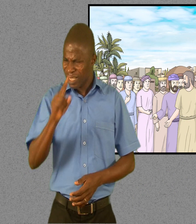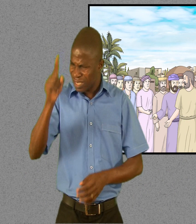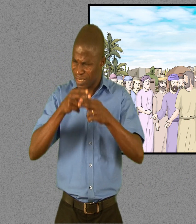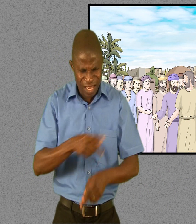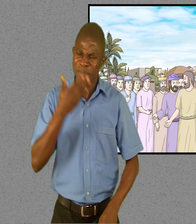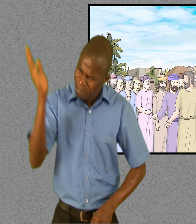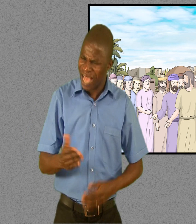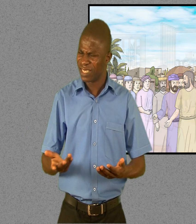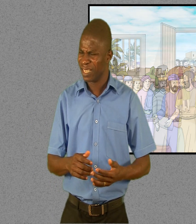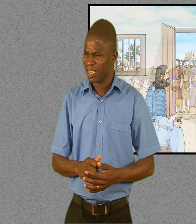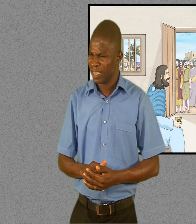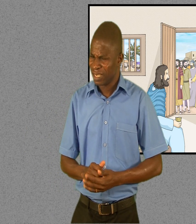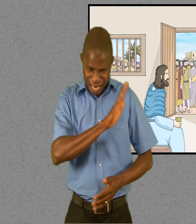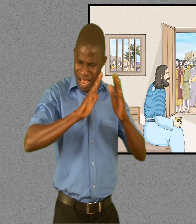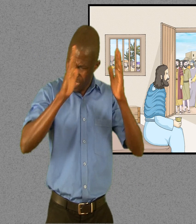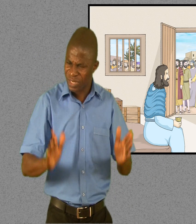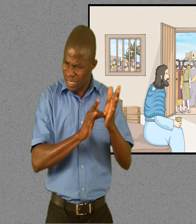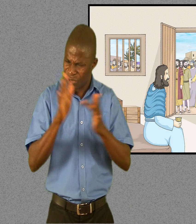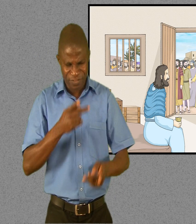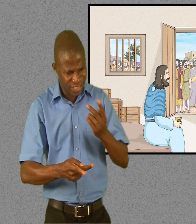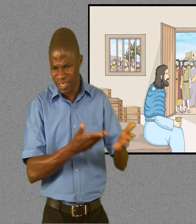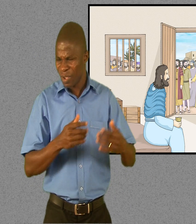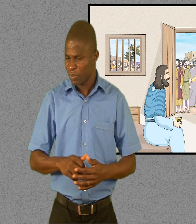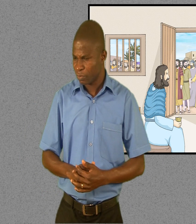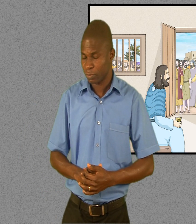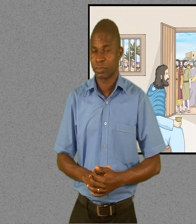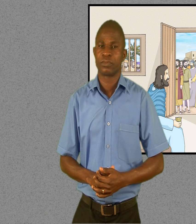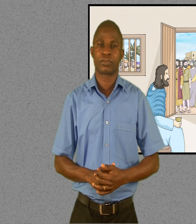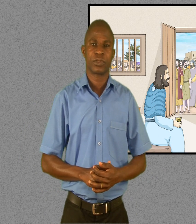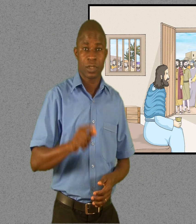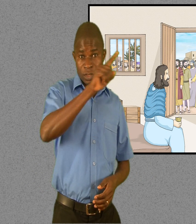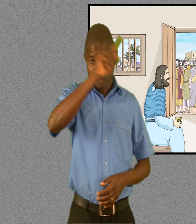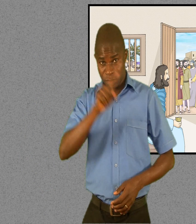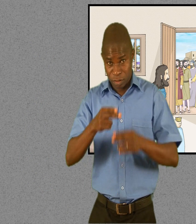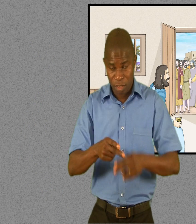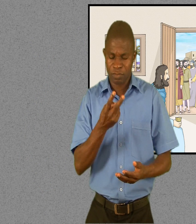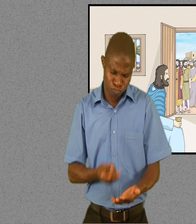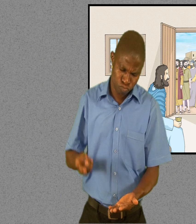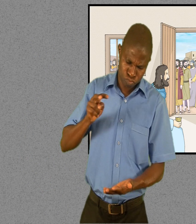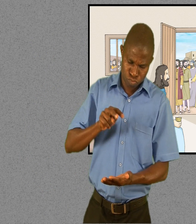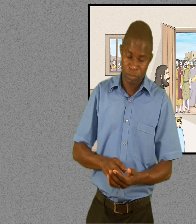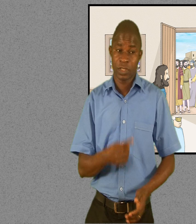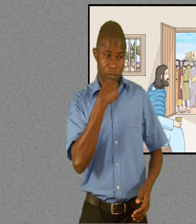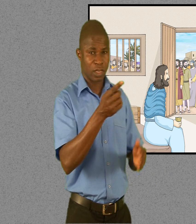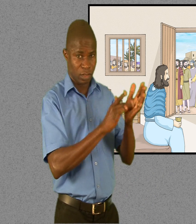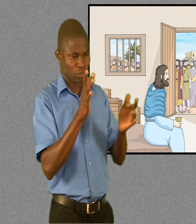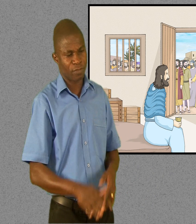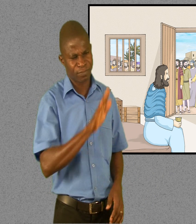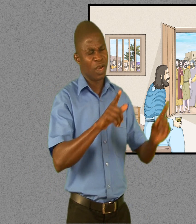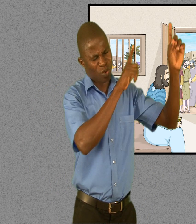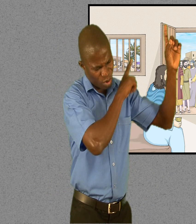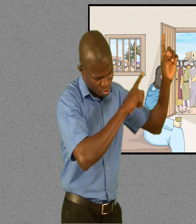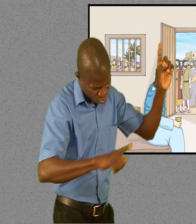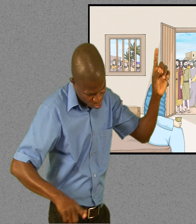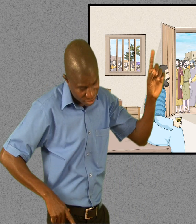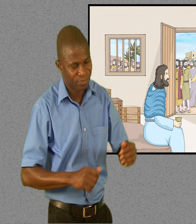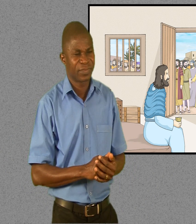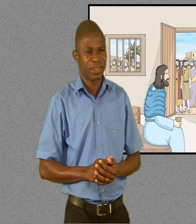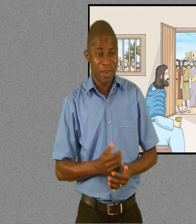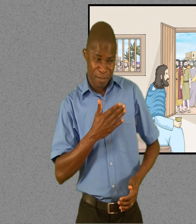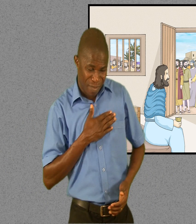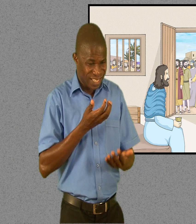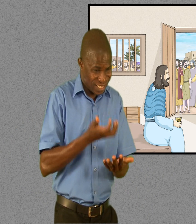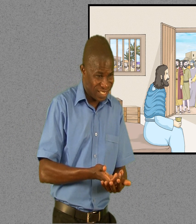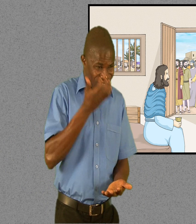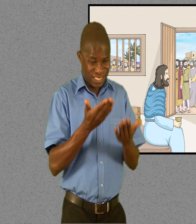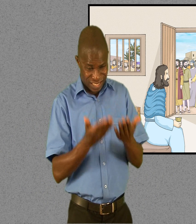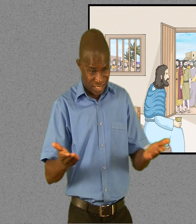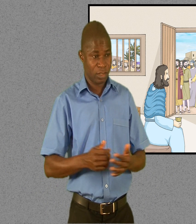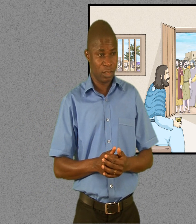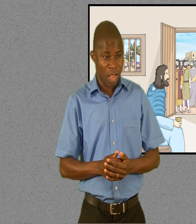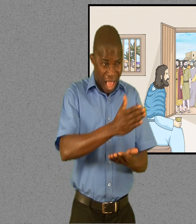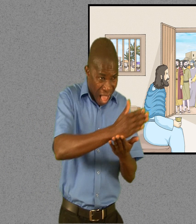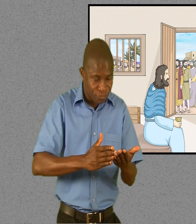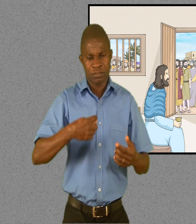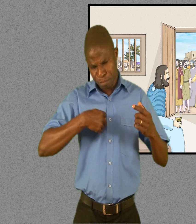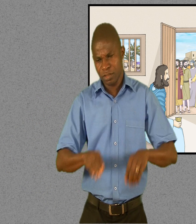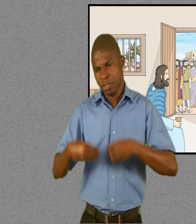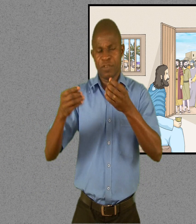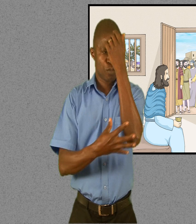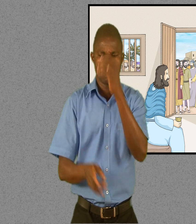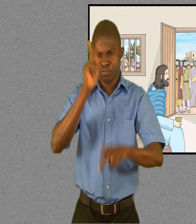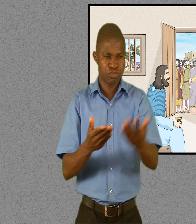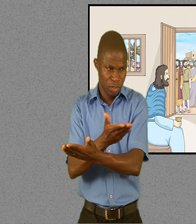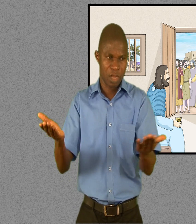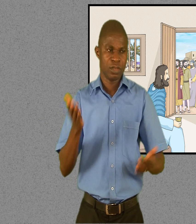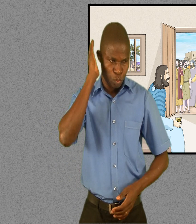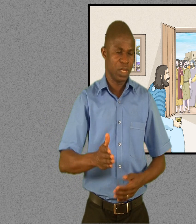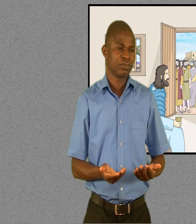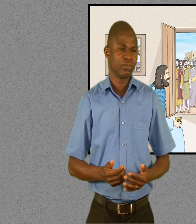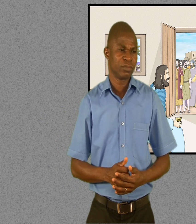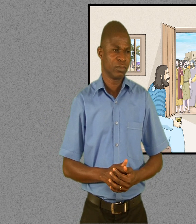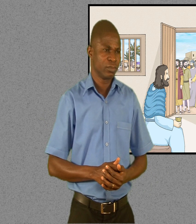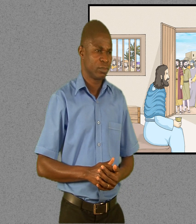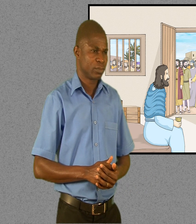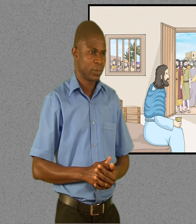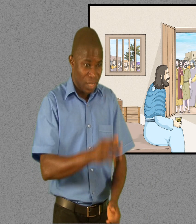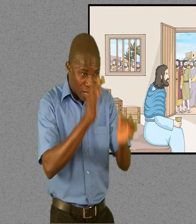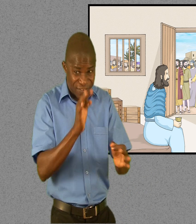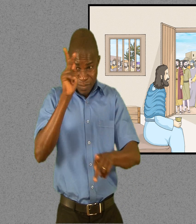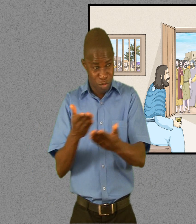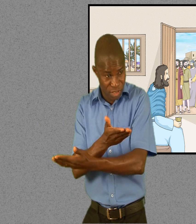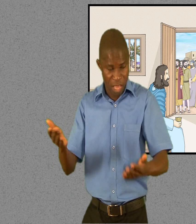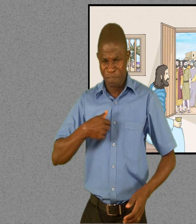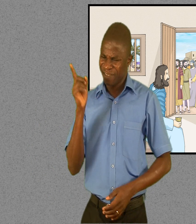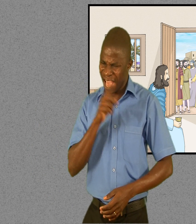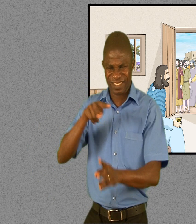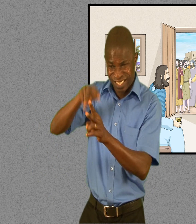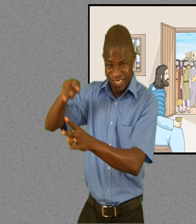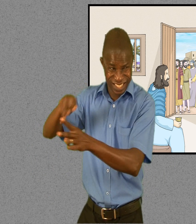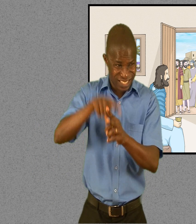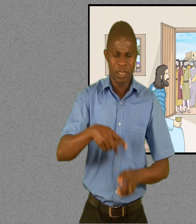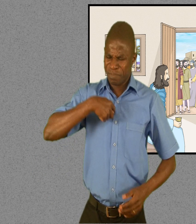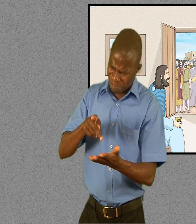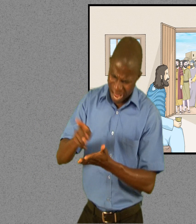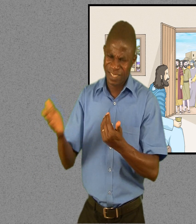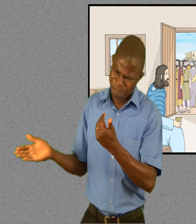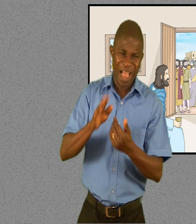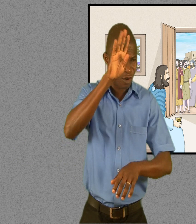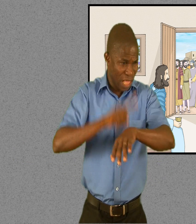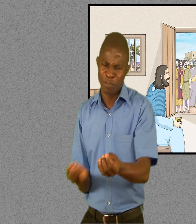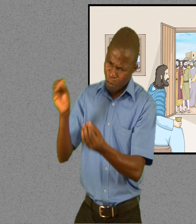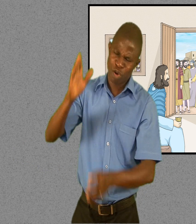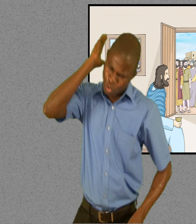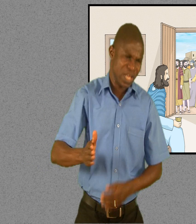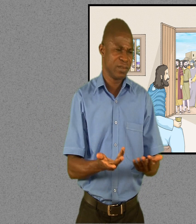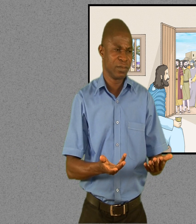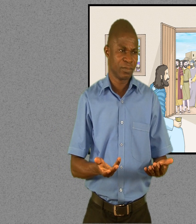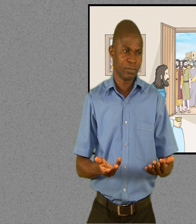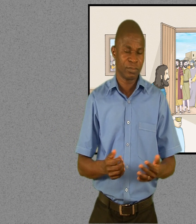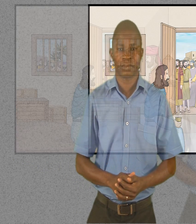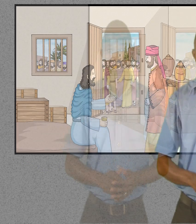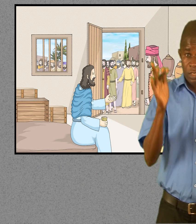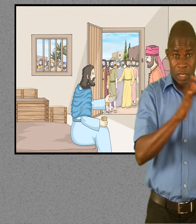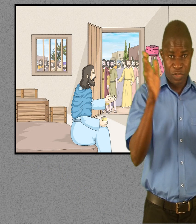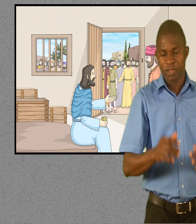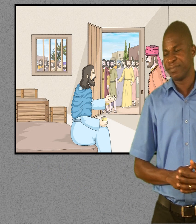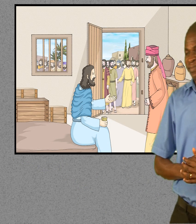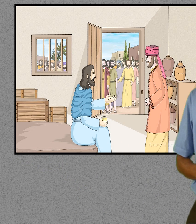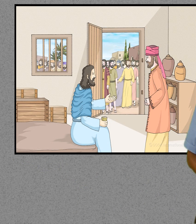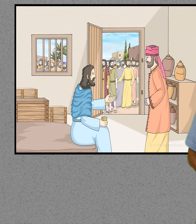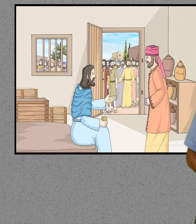But Zacchaeus stood up and said to the Lord, “Look, Lord, half of my possessions I give to the poor, and if I have cheated anyone, I will repay it fourfold.”